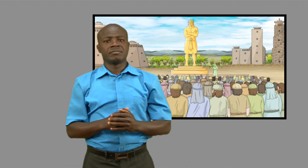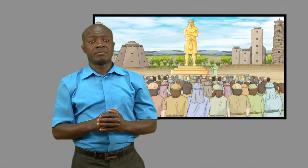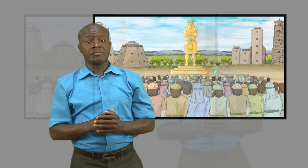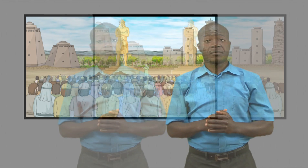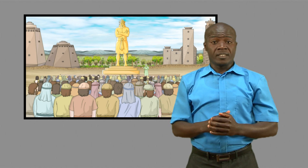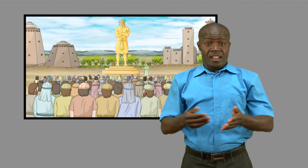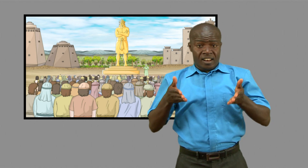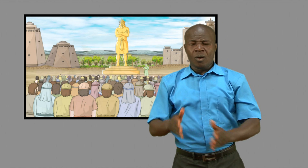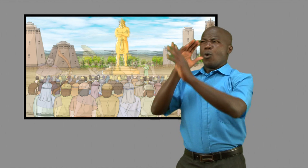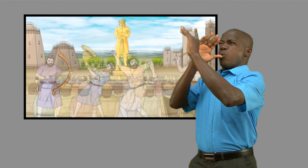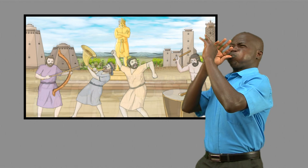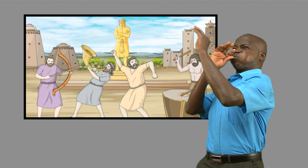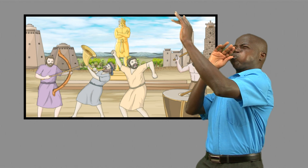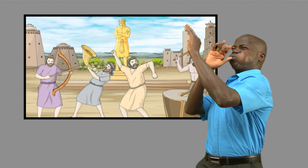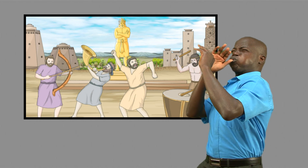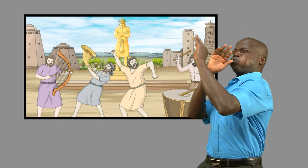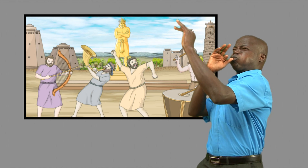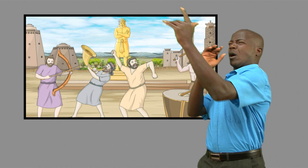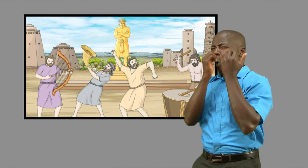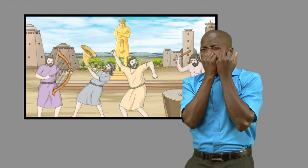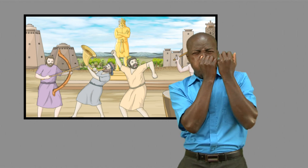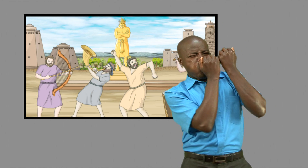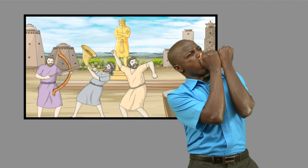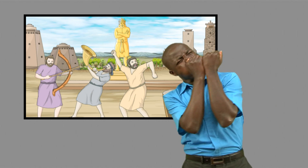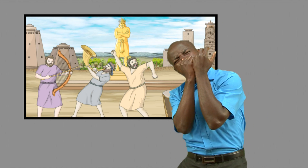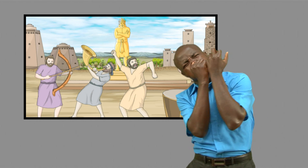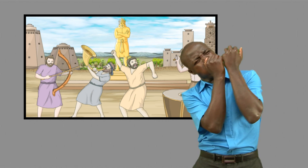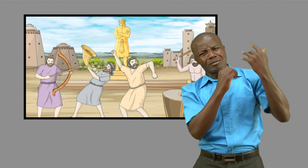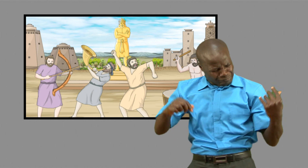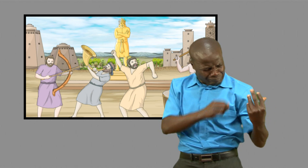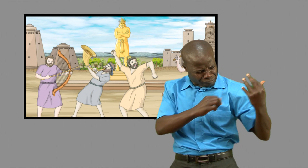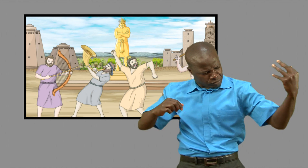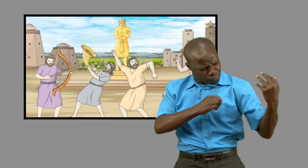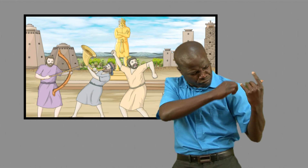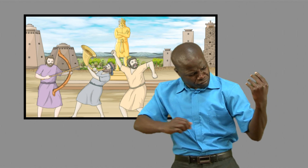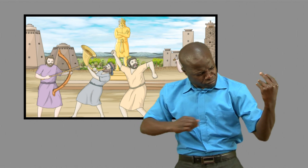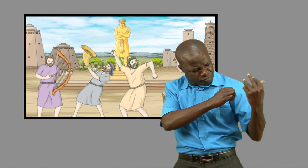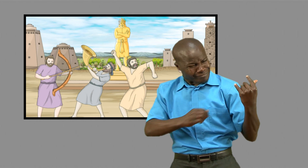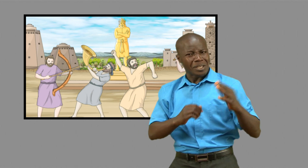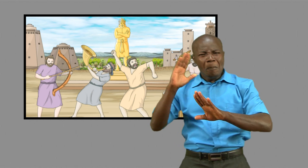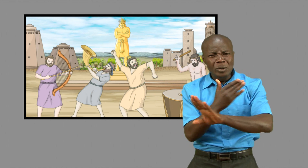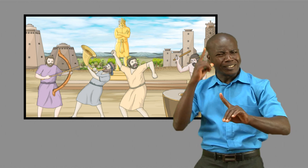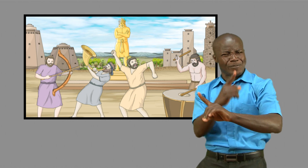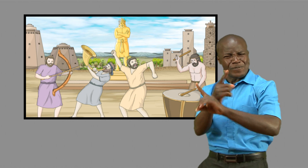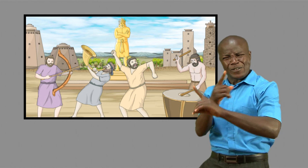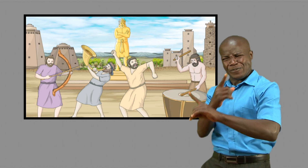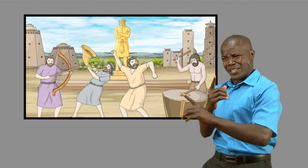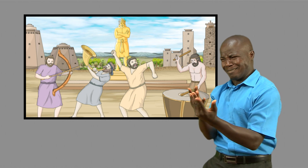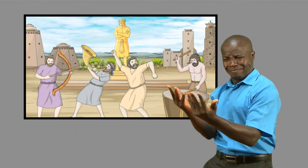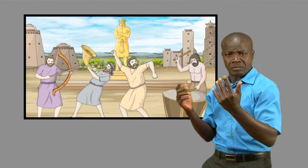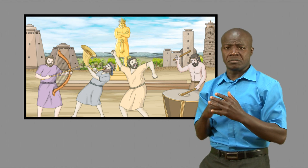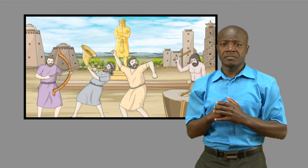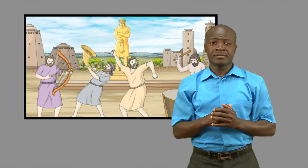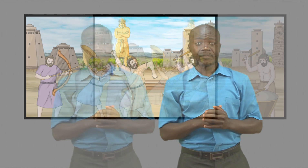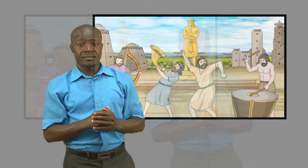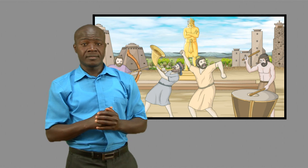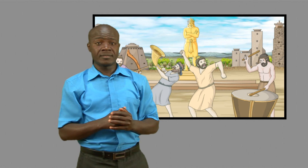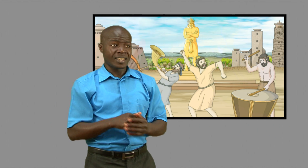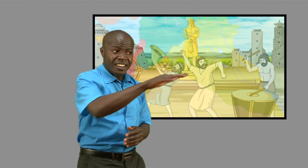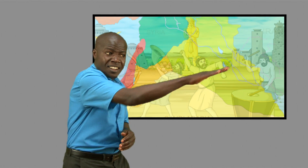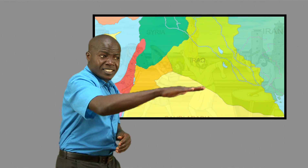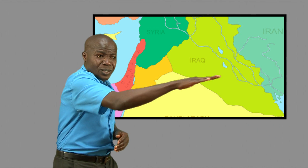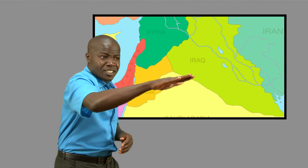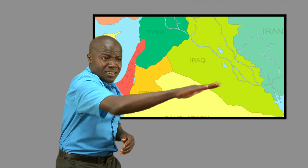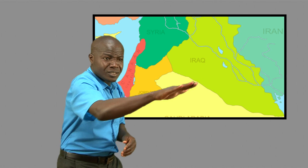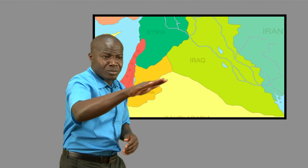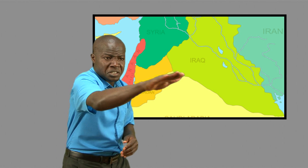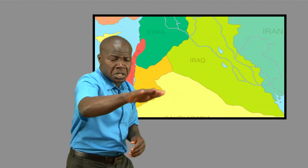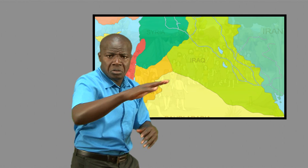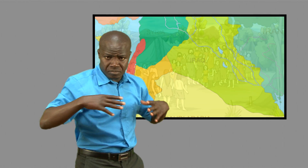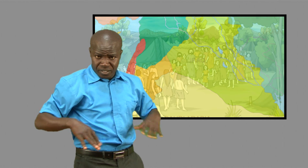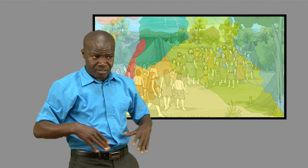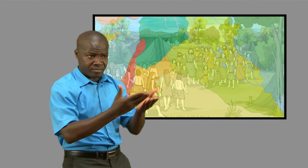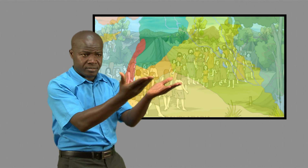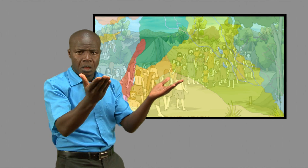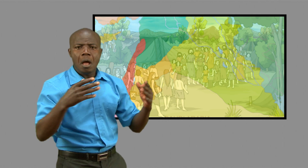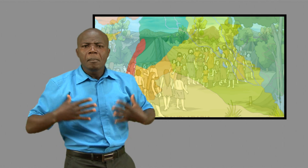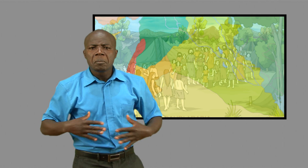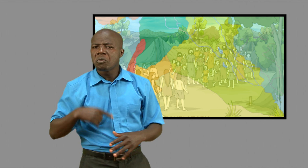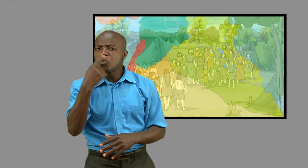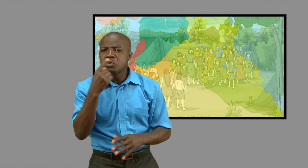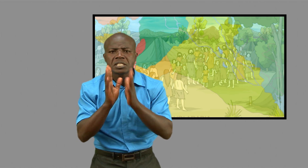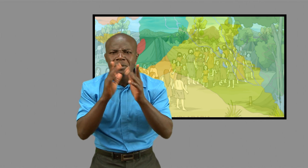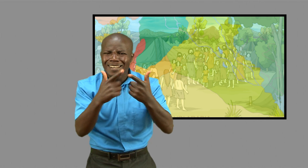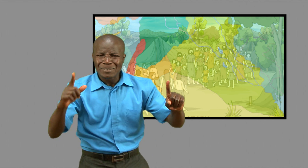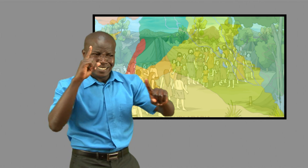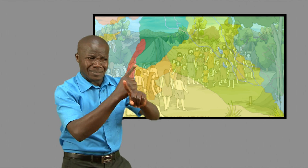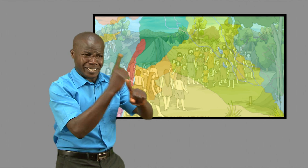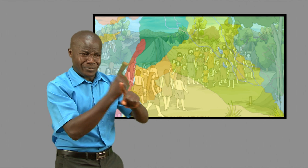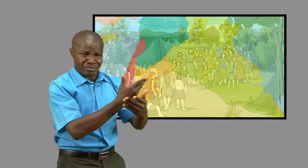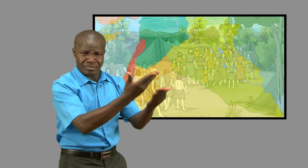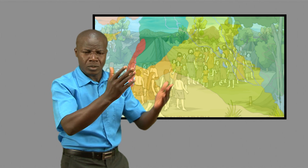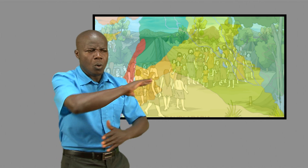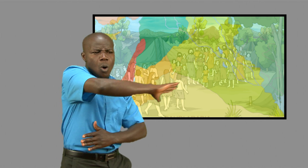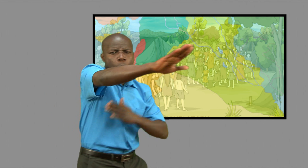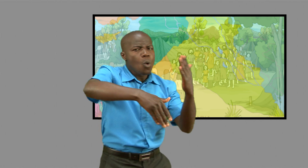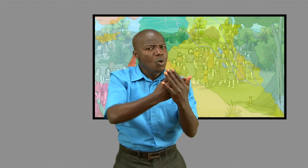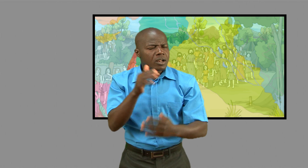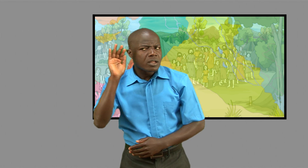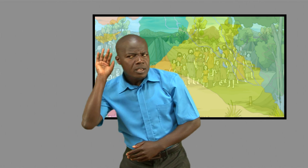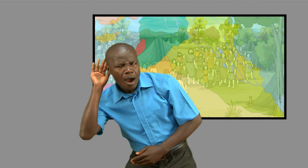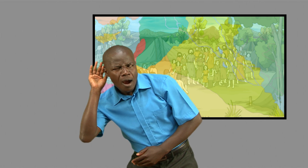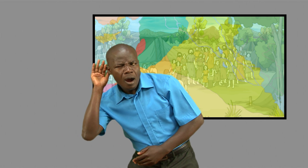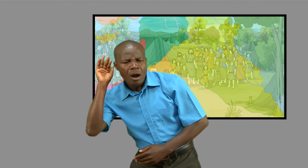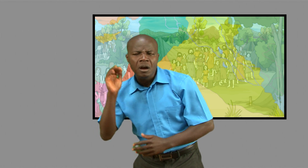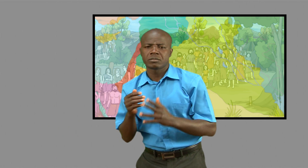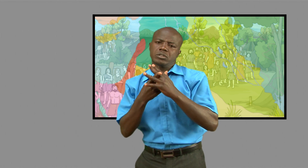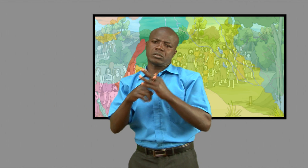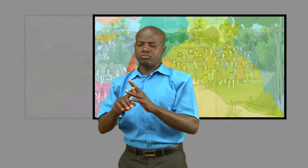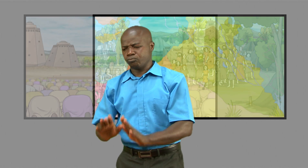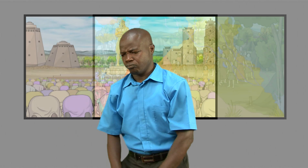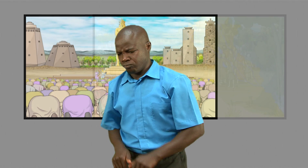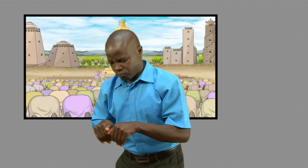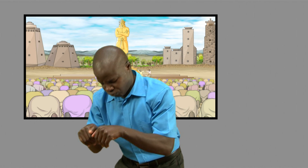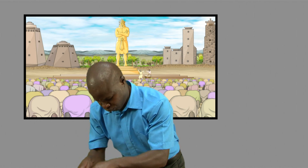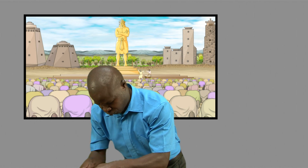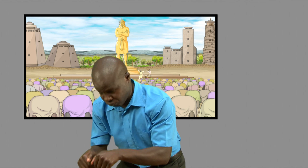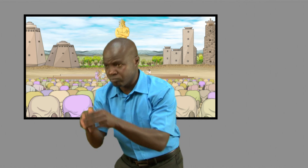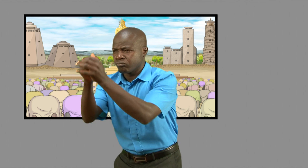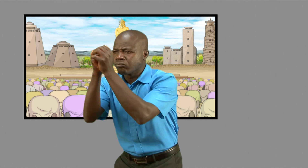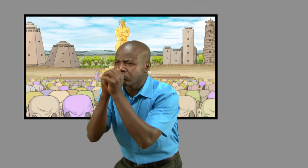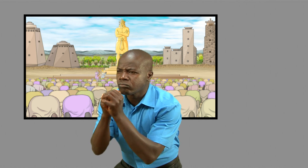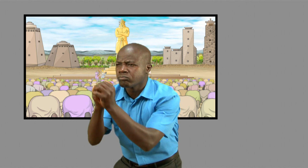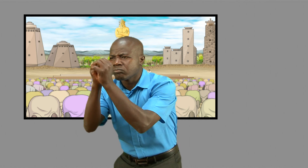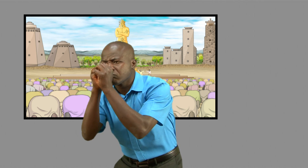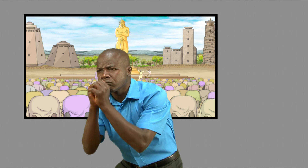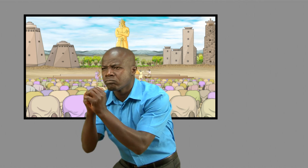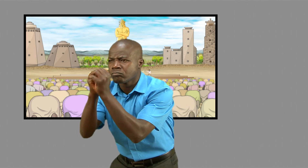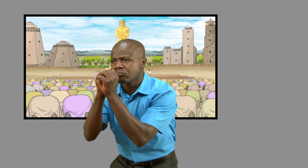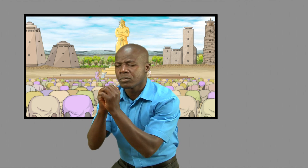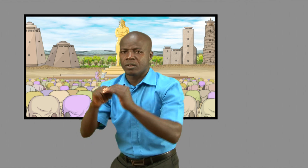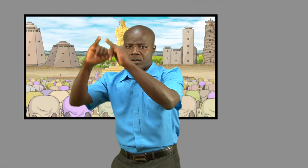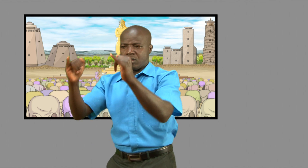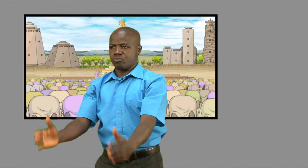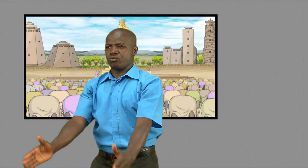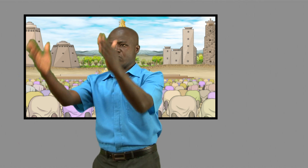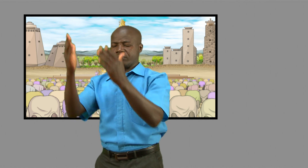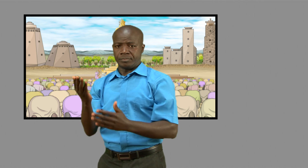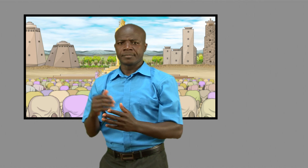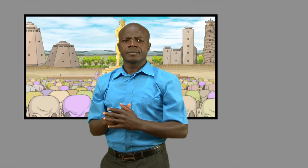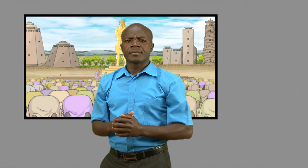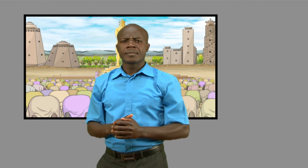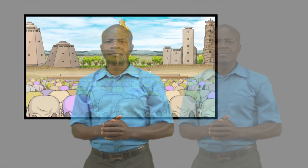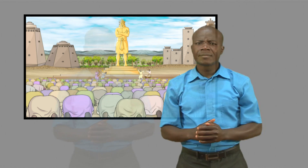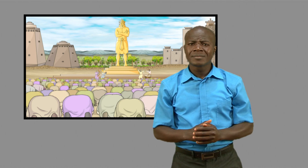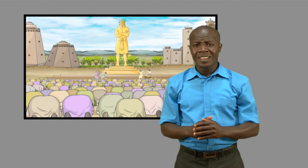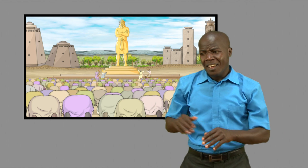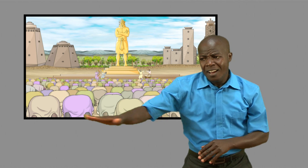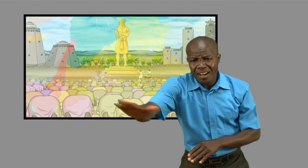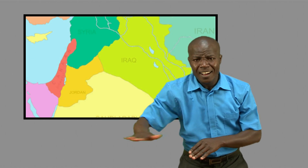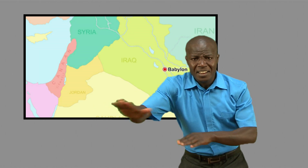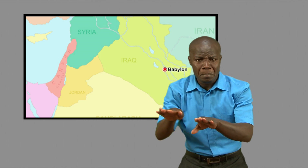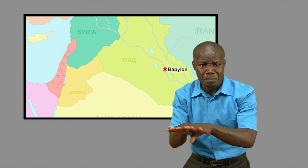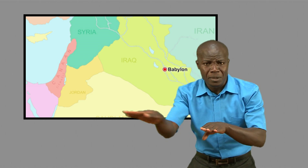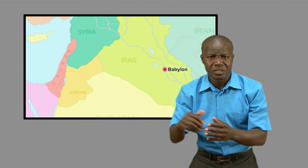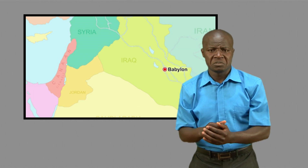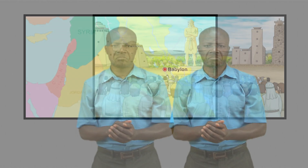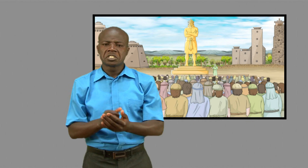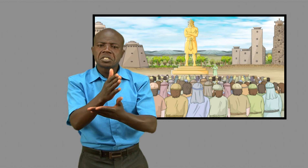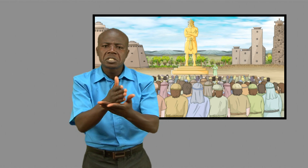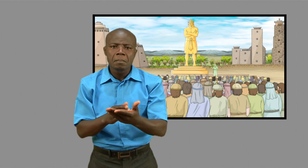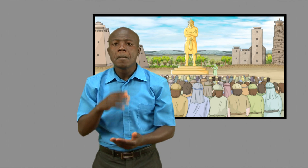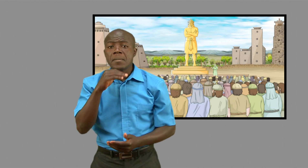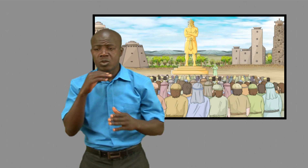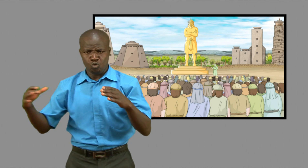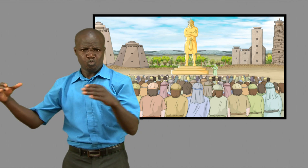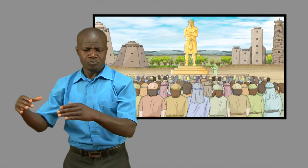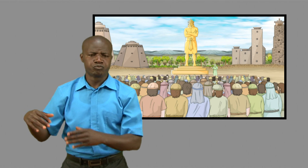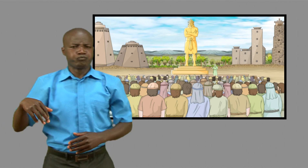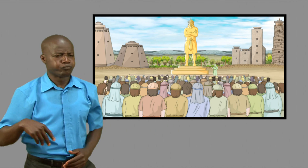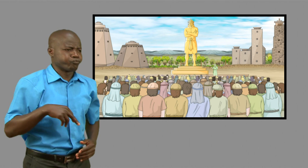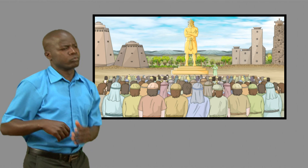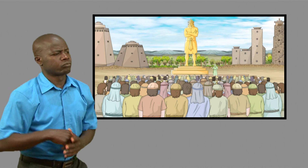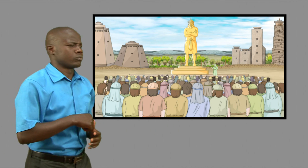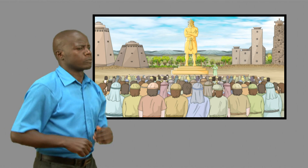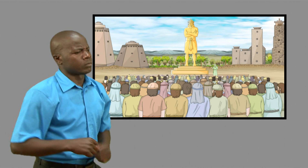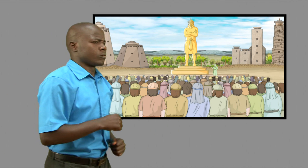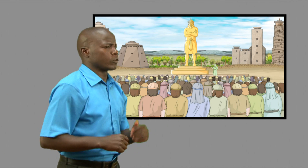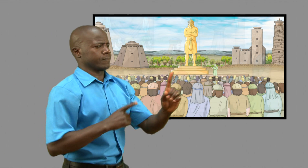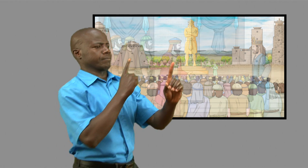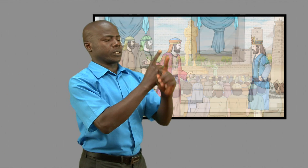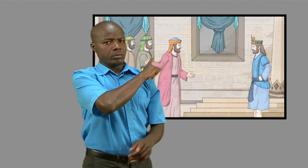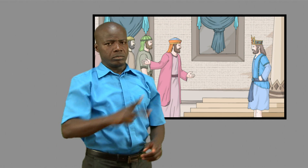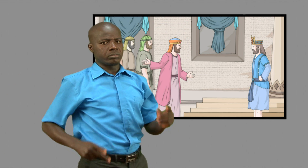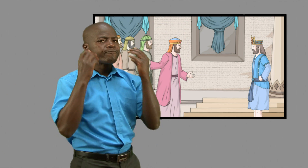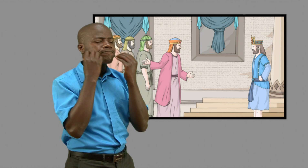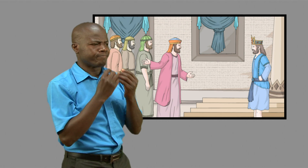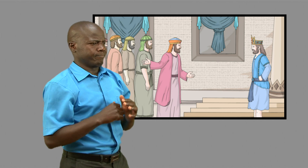Therefore, as soon as all the people heard the sound of the horn, flute, zither, lyre, harp, and all kinds of music, the people of every nation and language would fall down and worship the golden statue that King Nebuchadnezzar had set up.